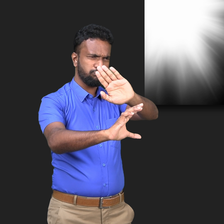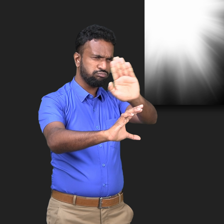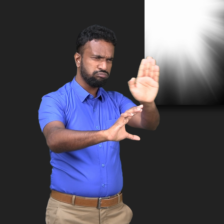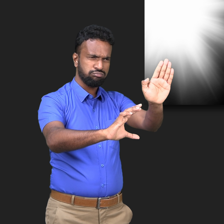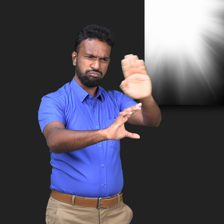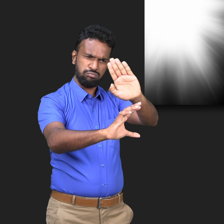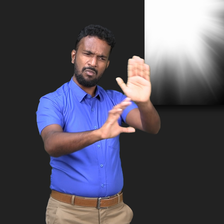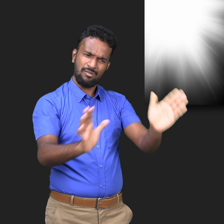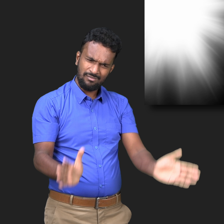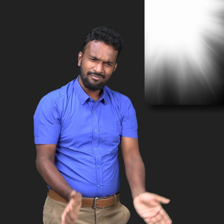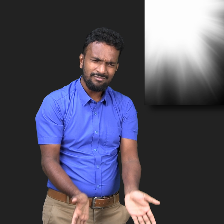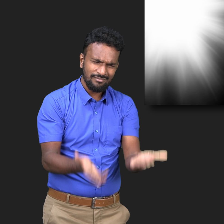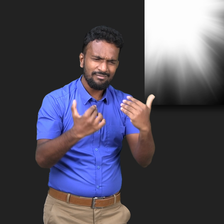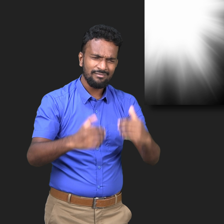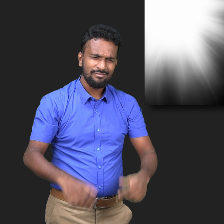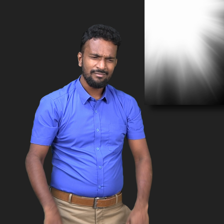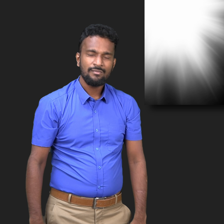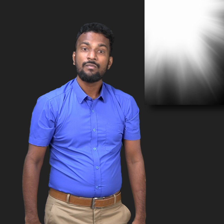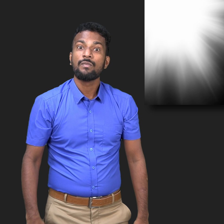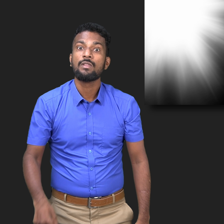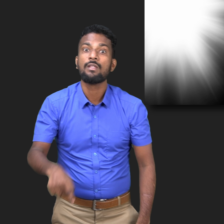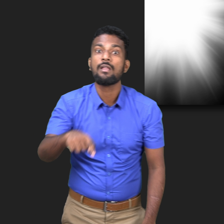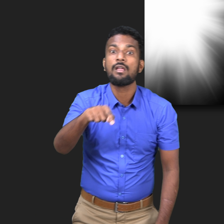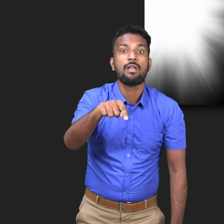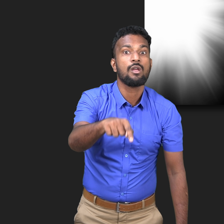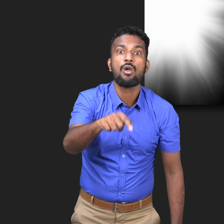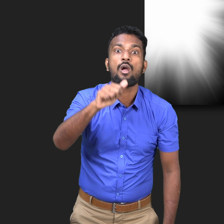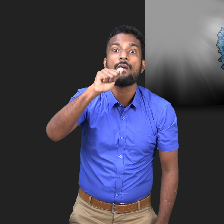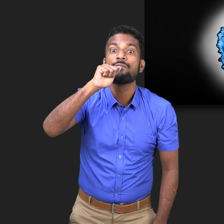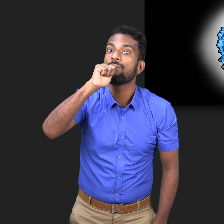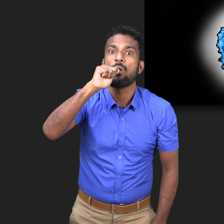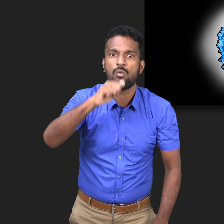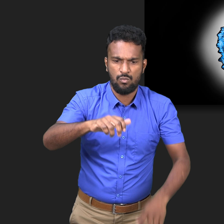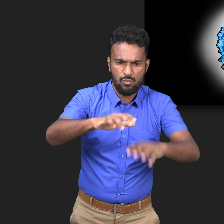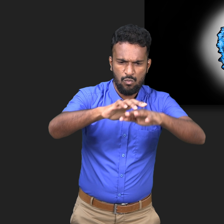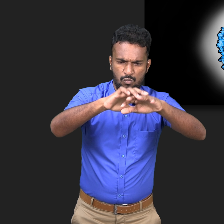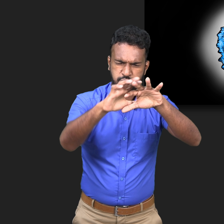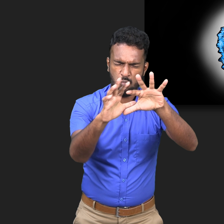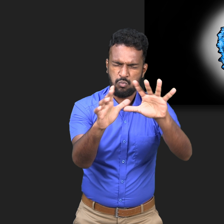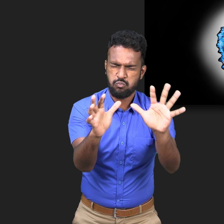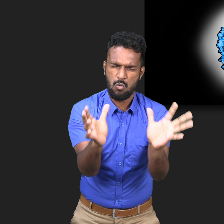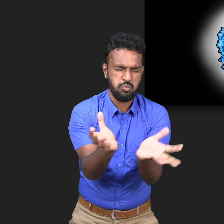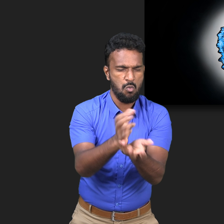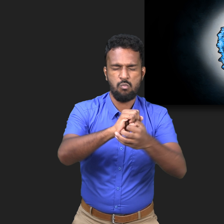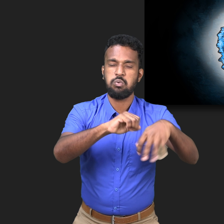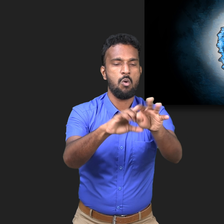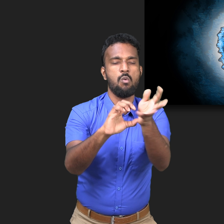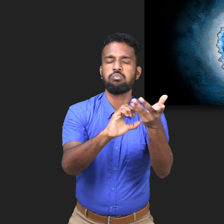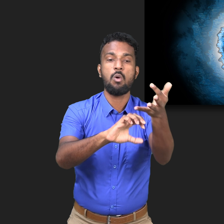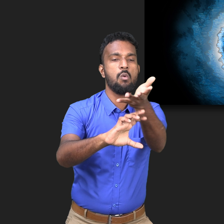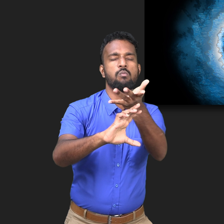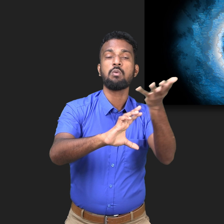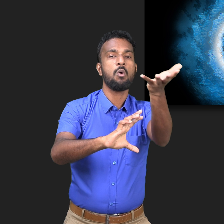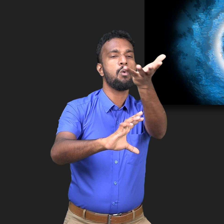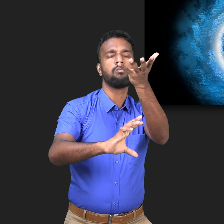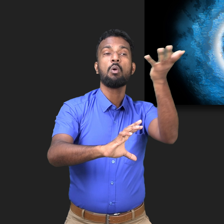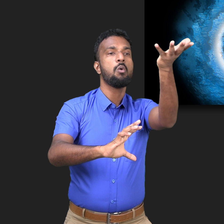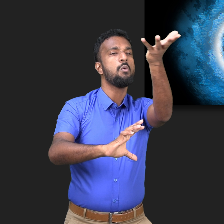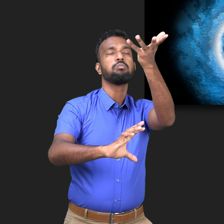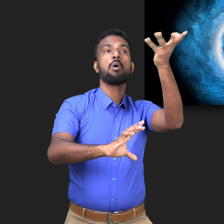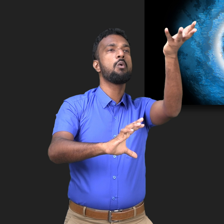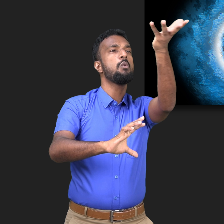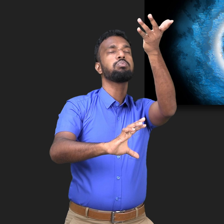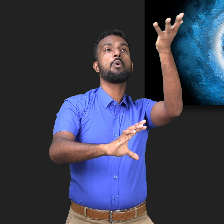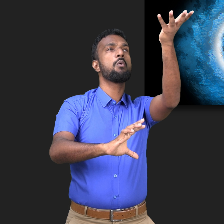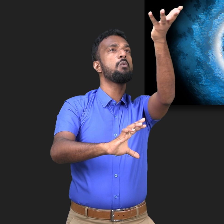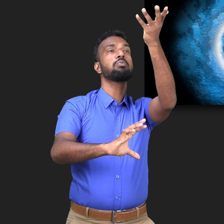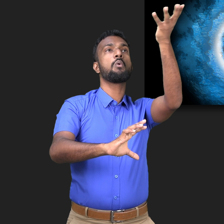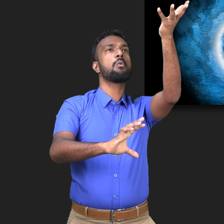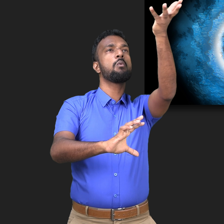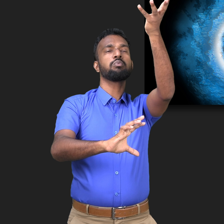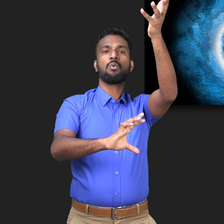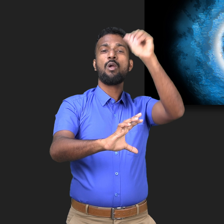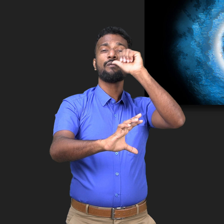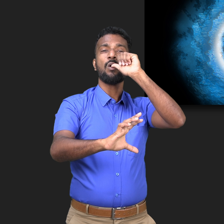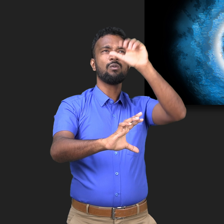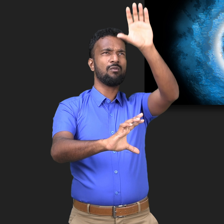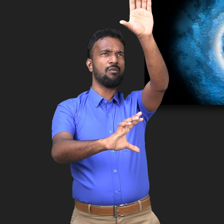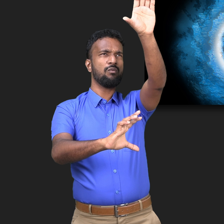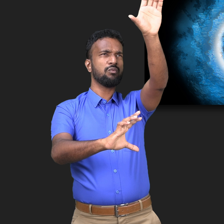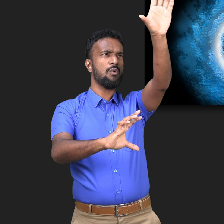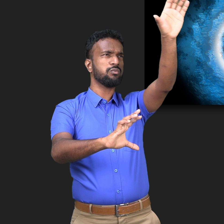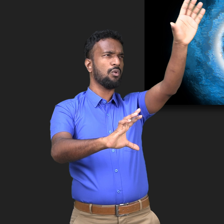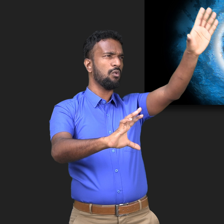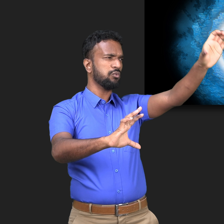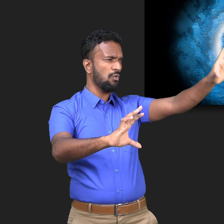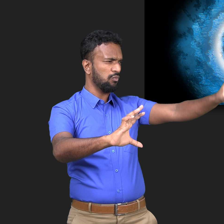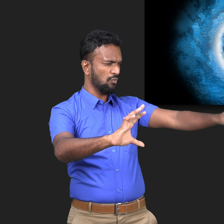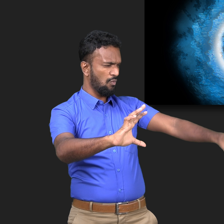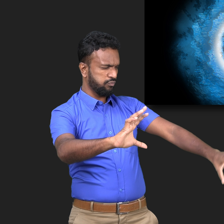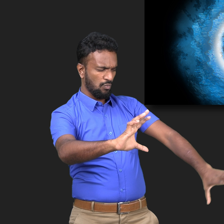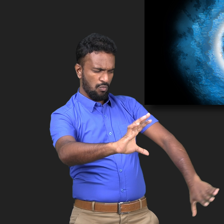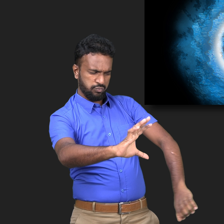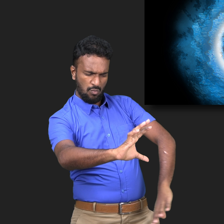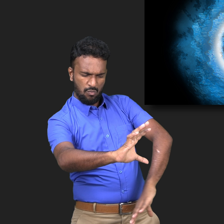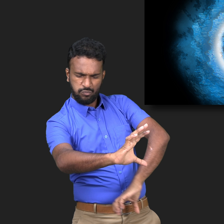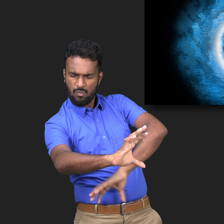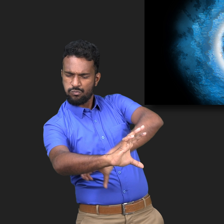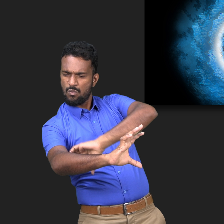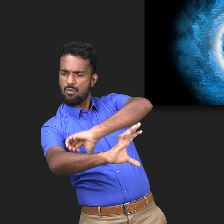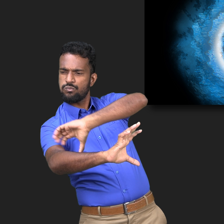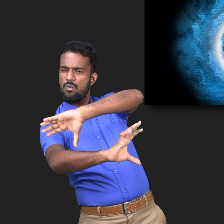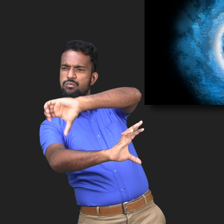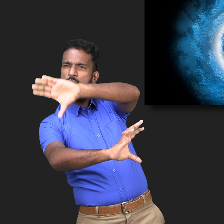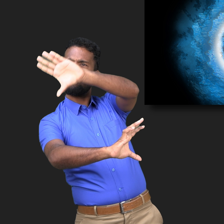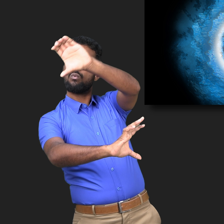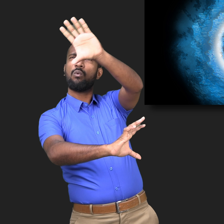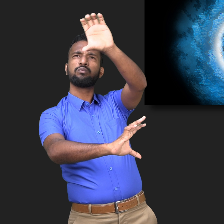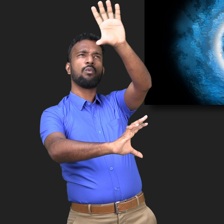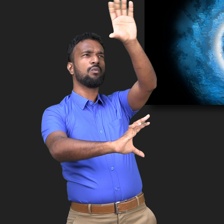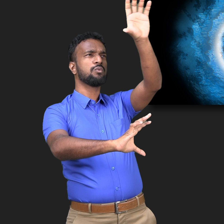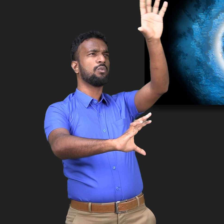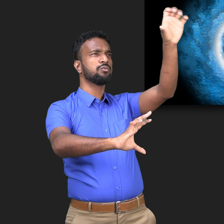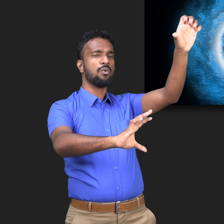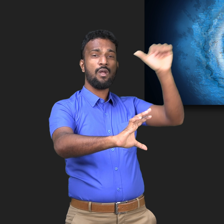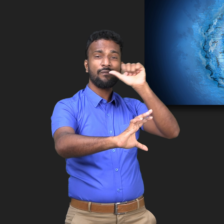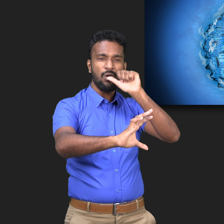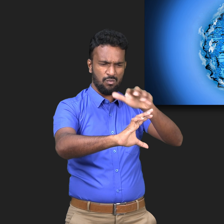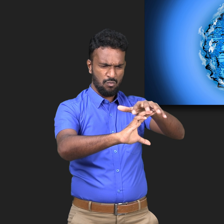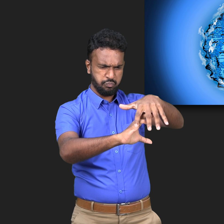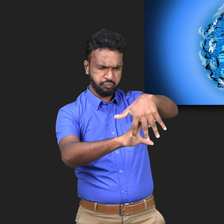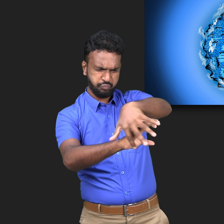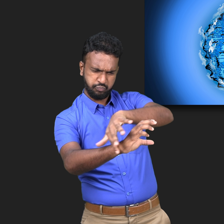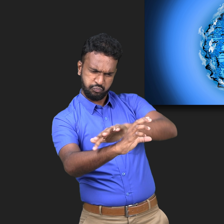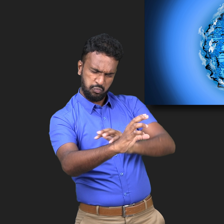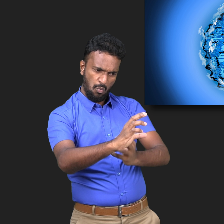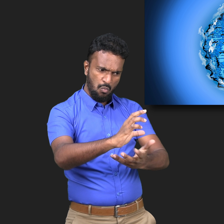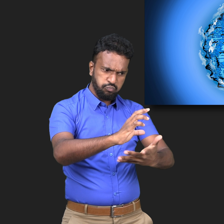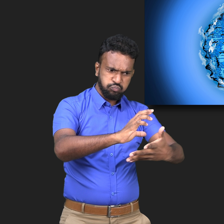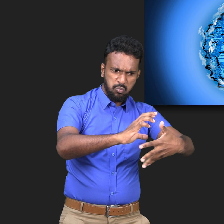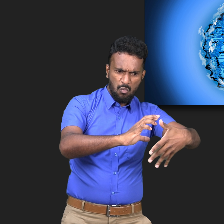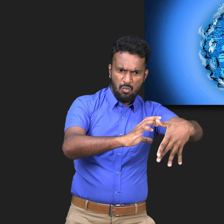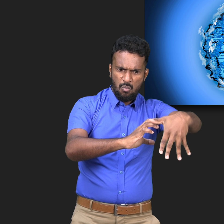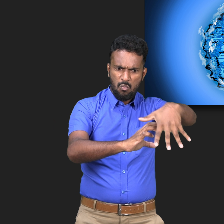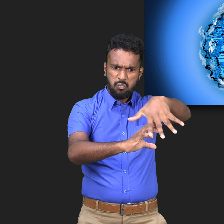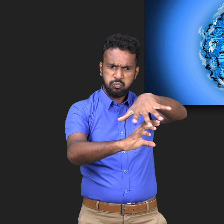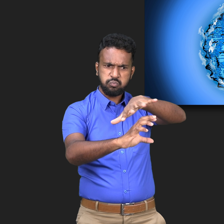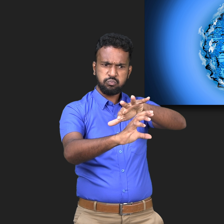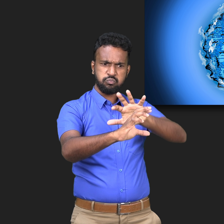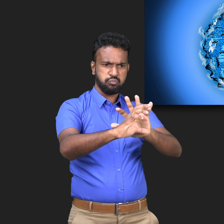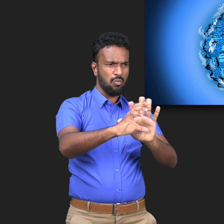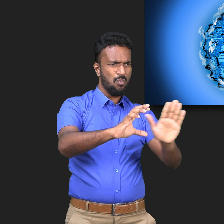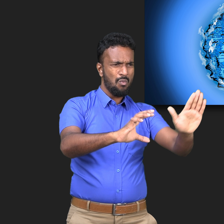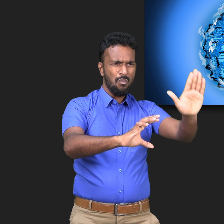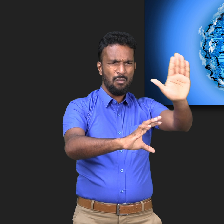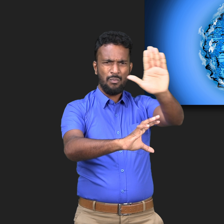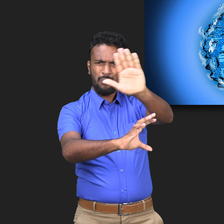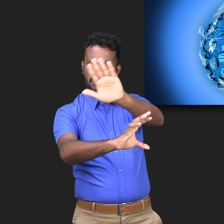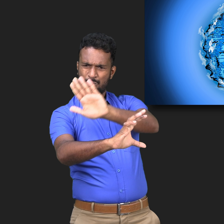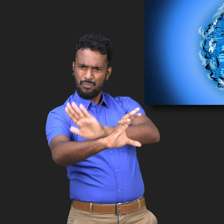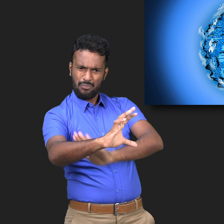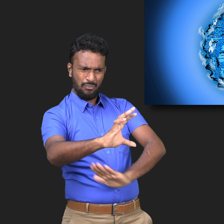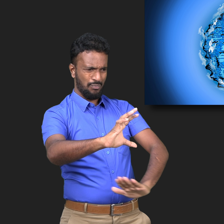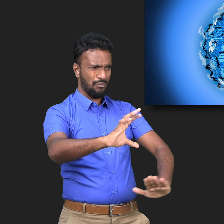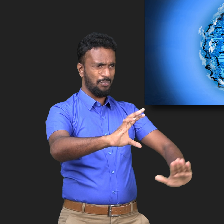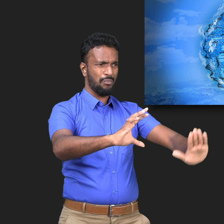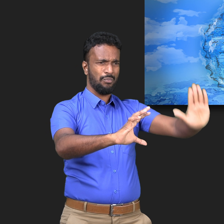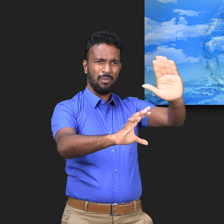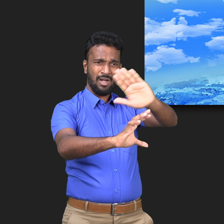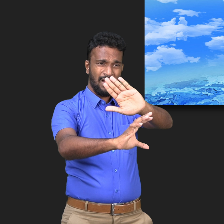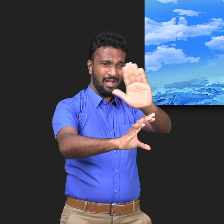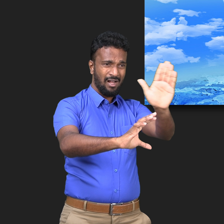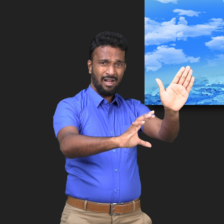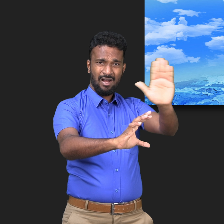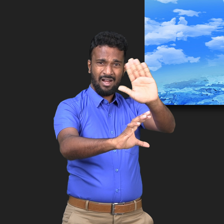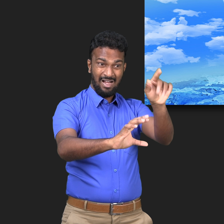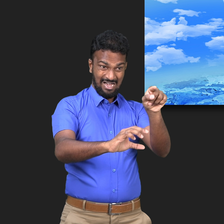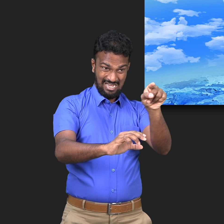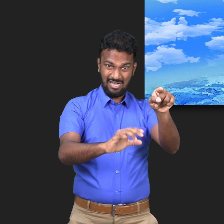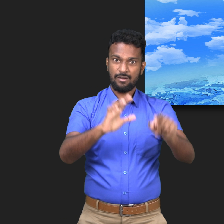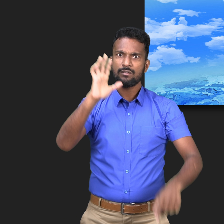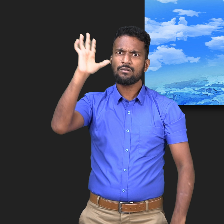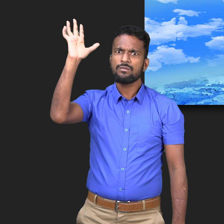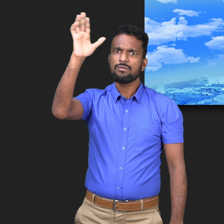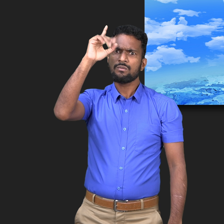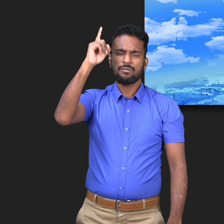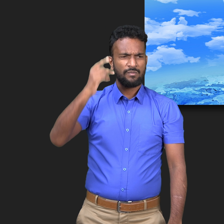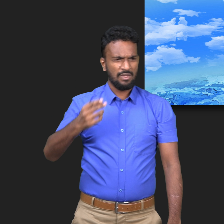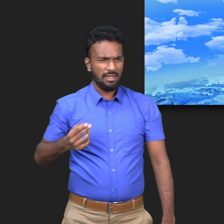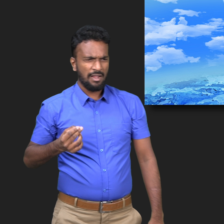So God made the expanse and separated the waters beneath it from the waters above. And it was so.